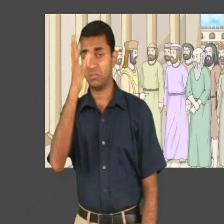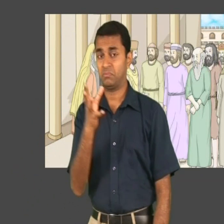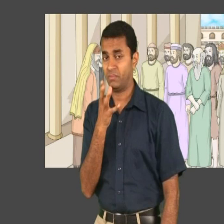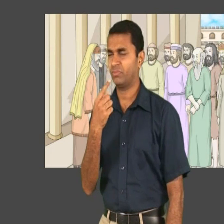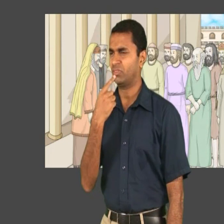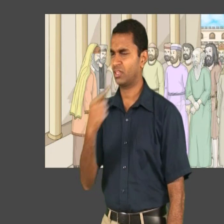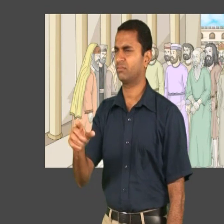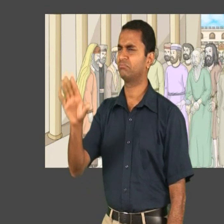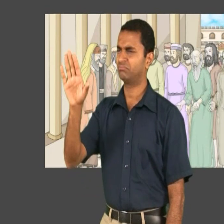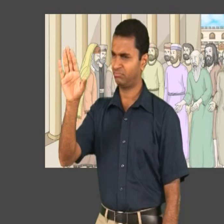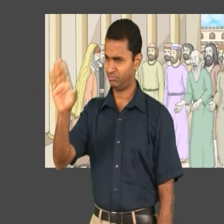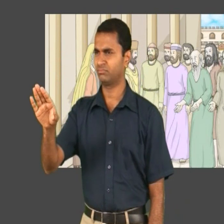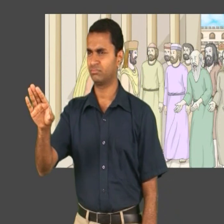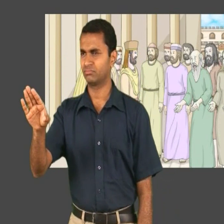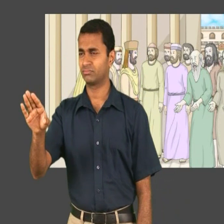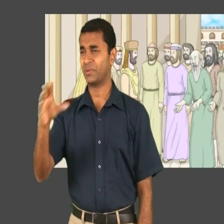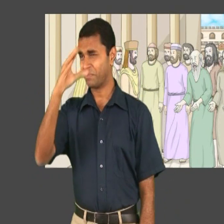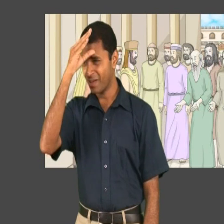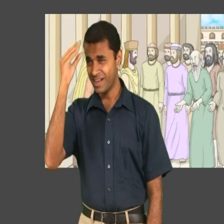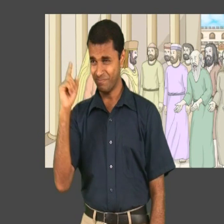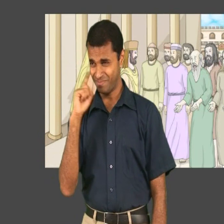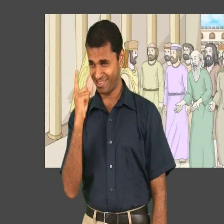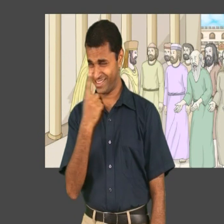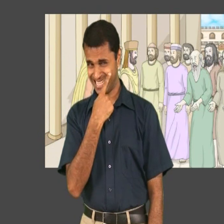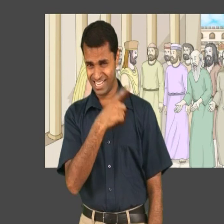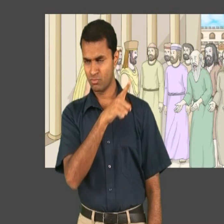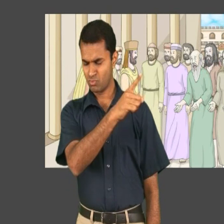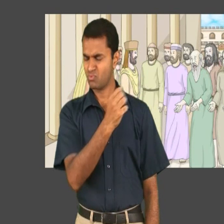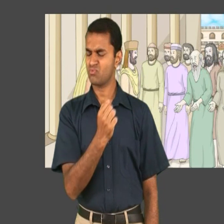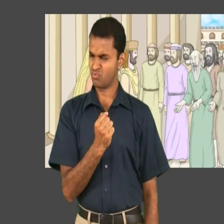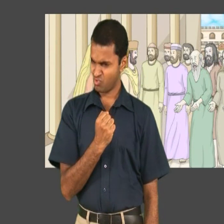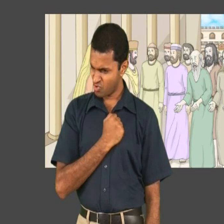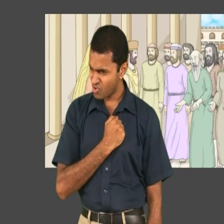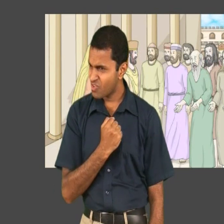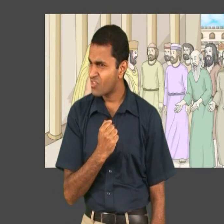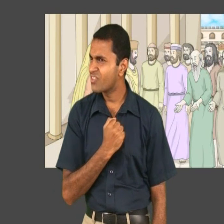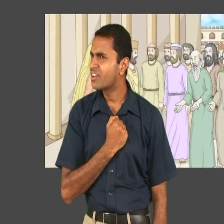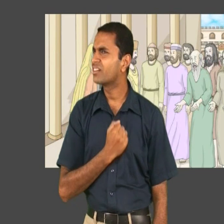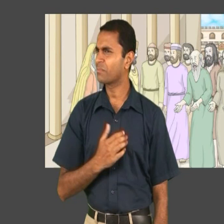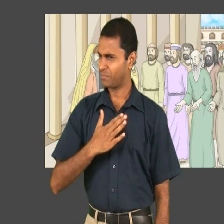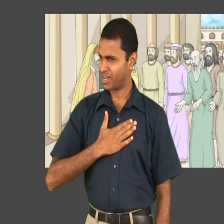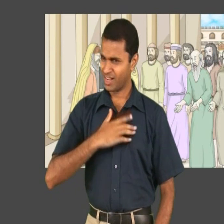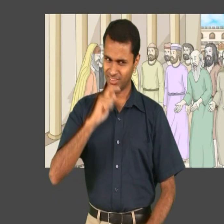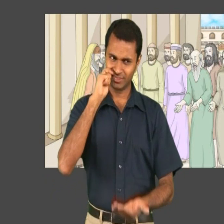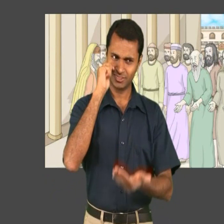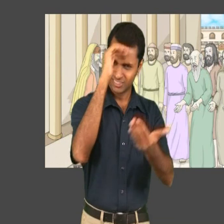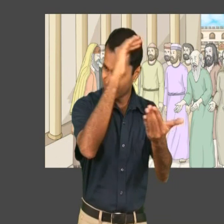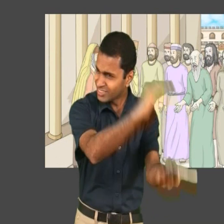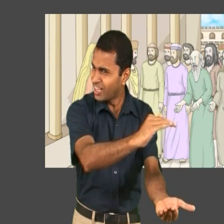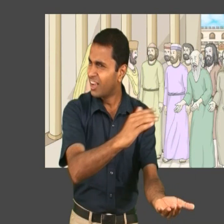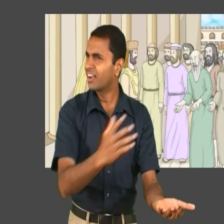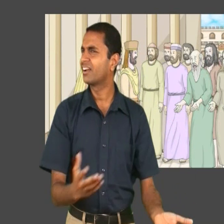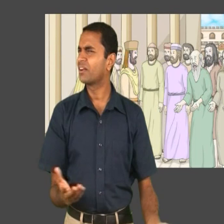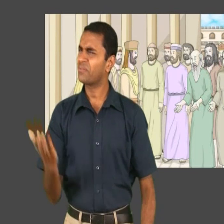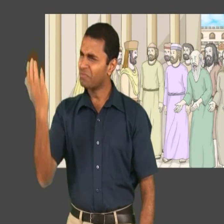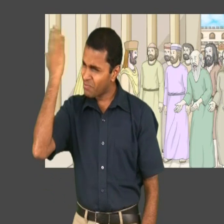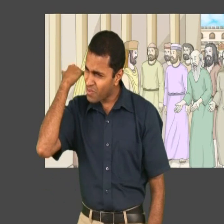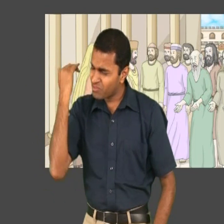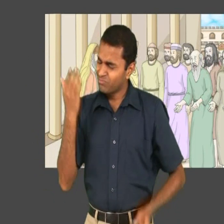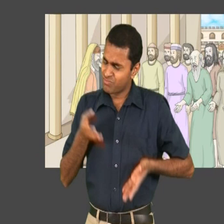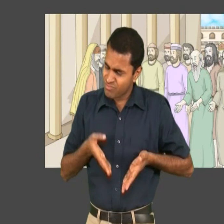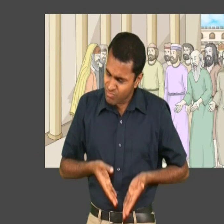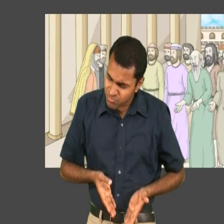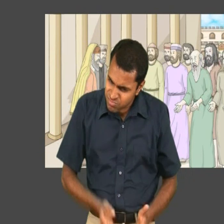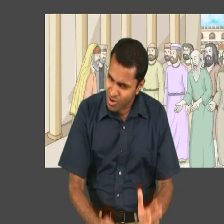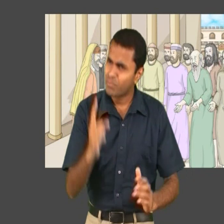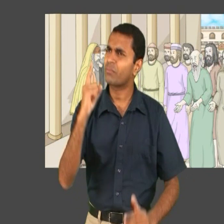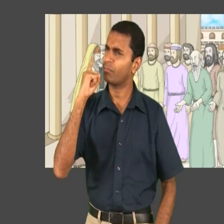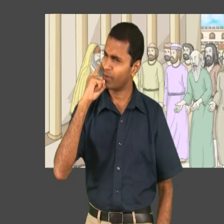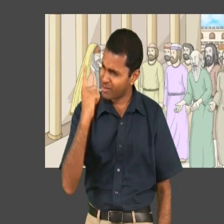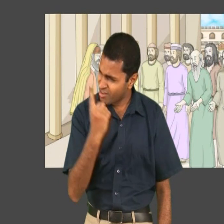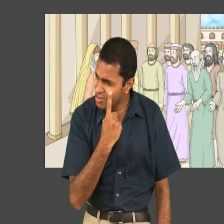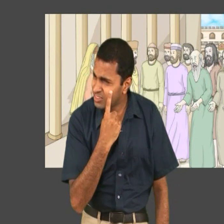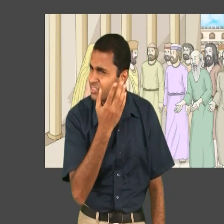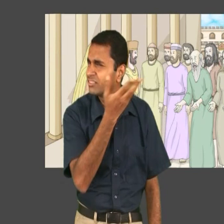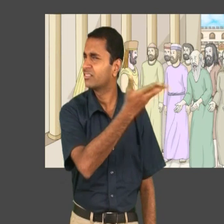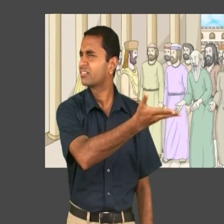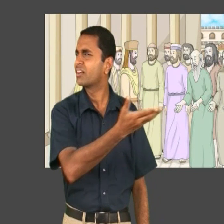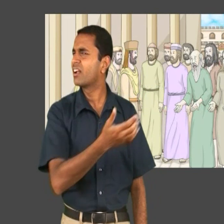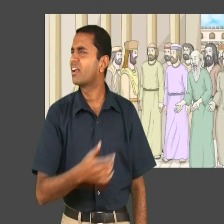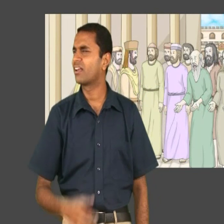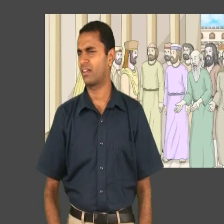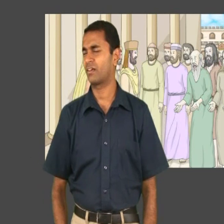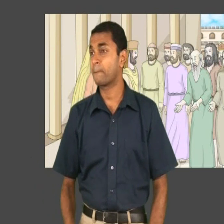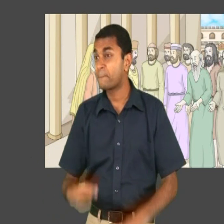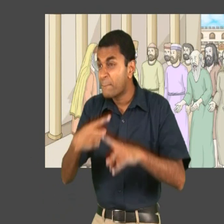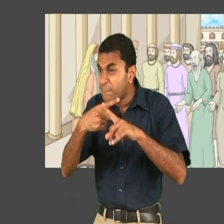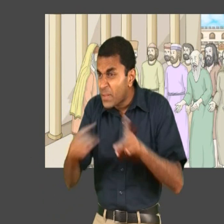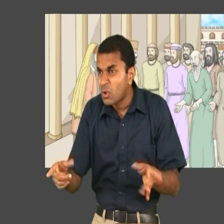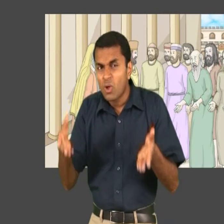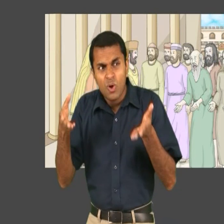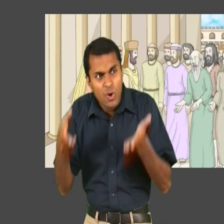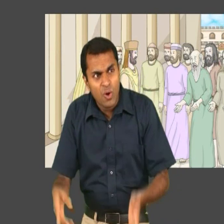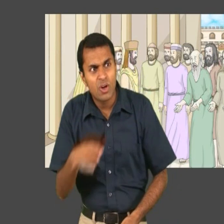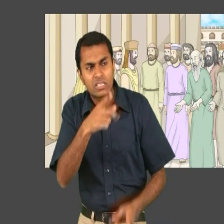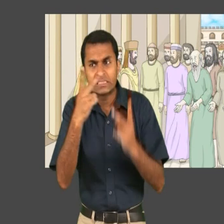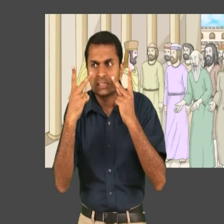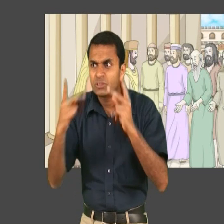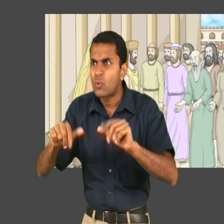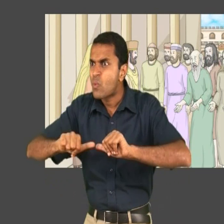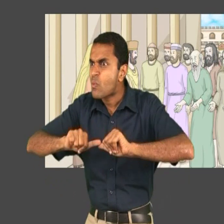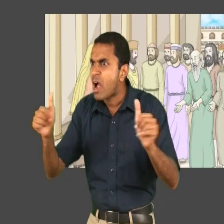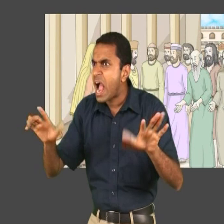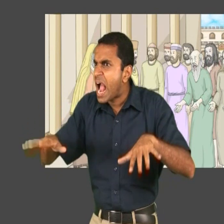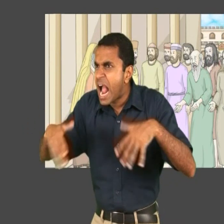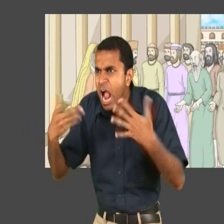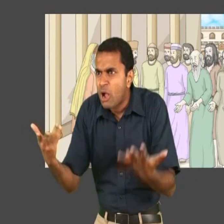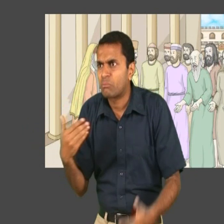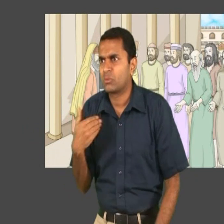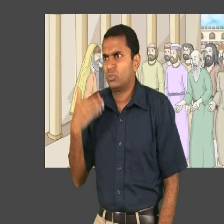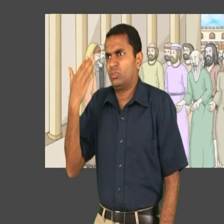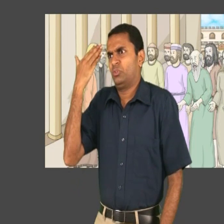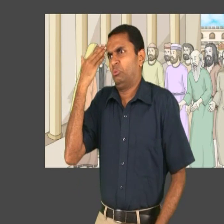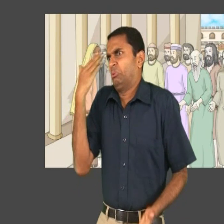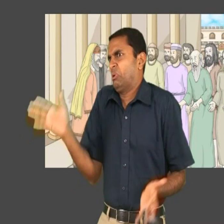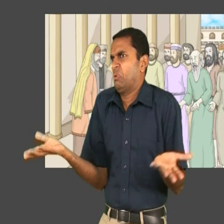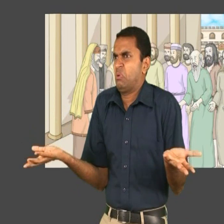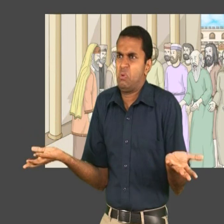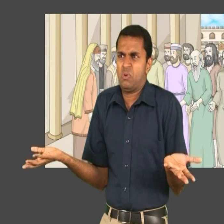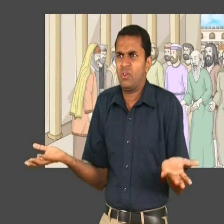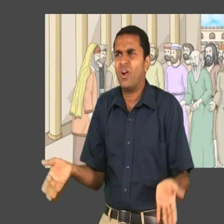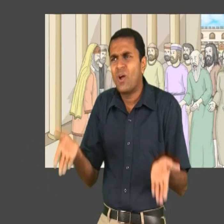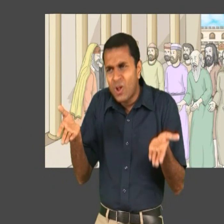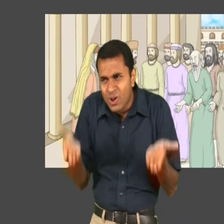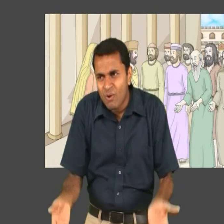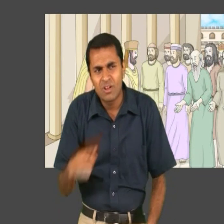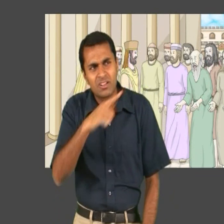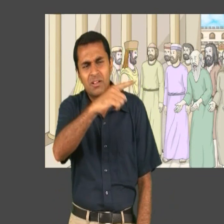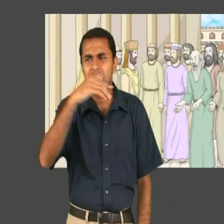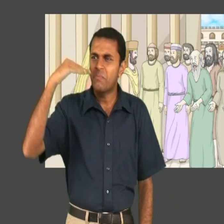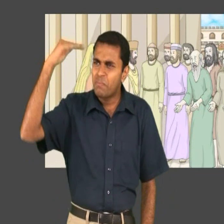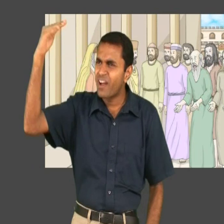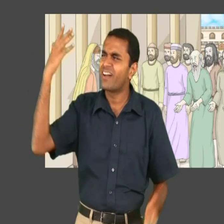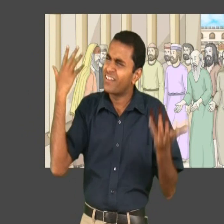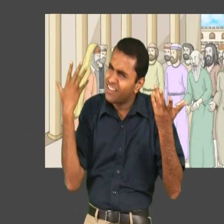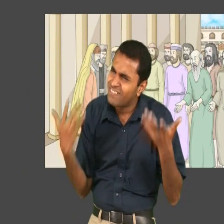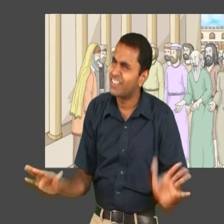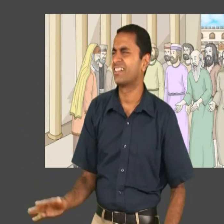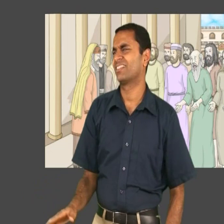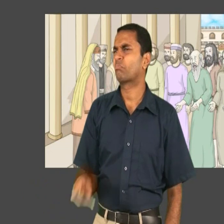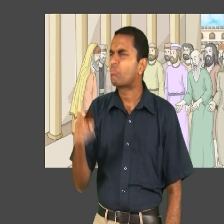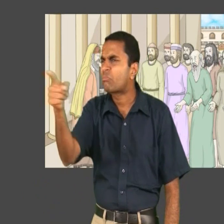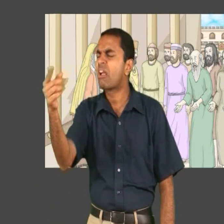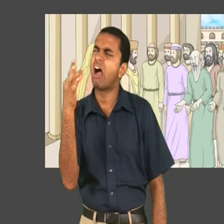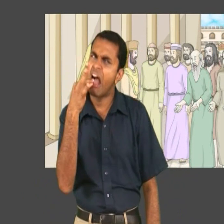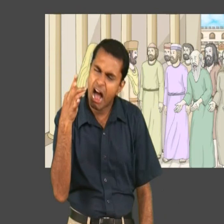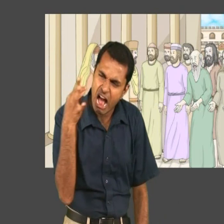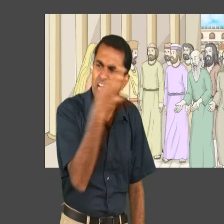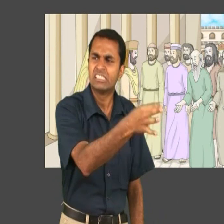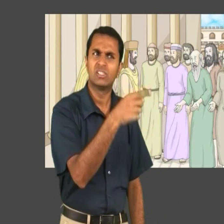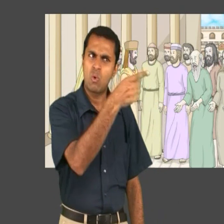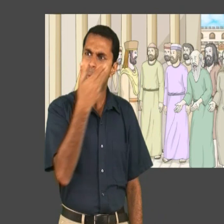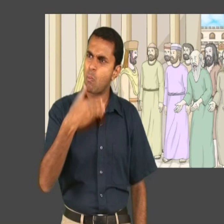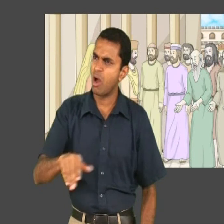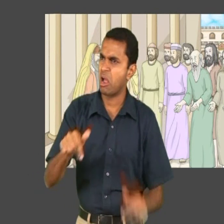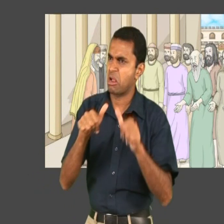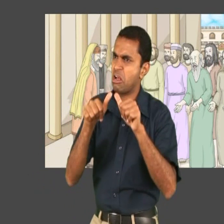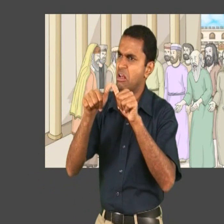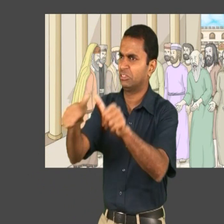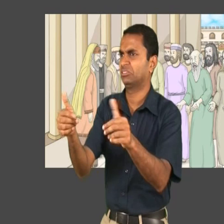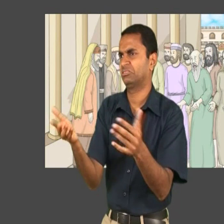So how is it that he can now see?” His parents answered, “We know he is our son, and we know he was born blind.